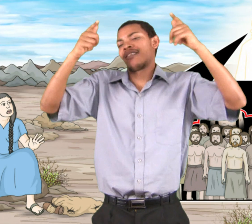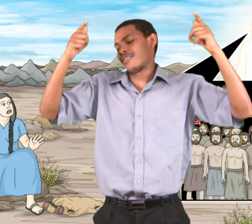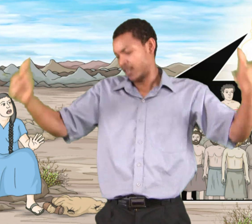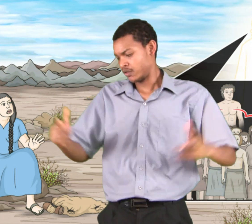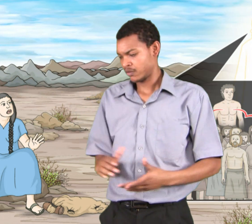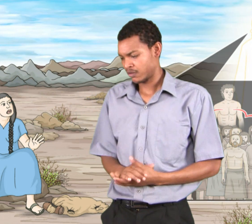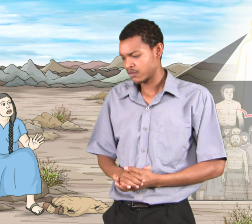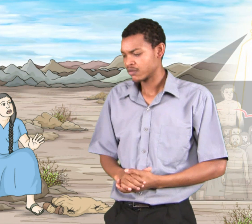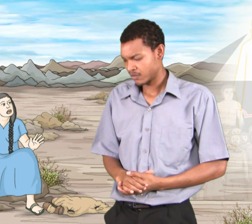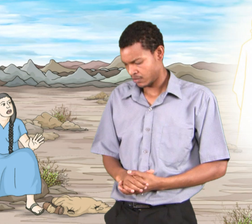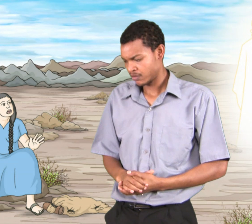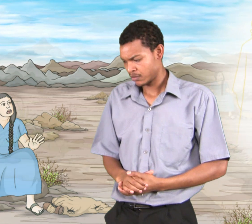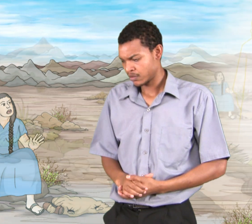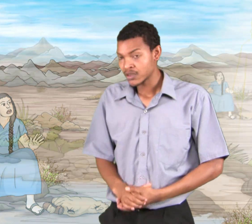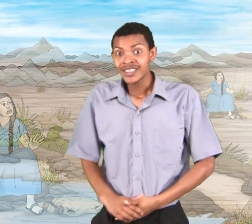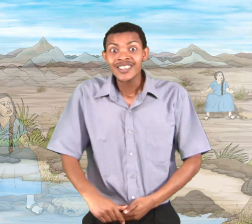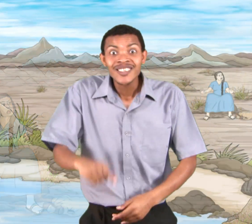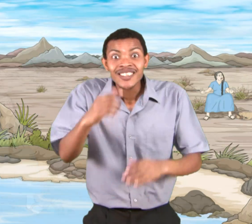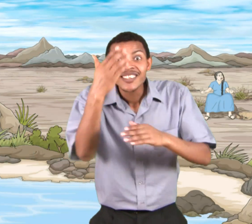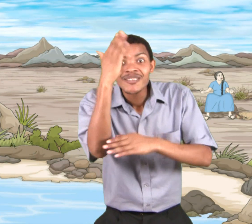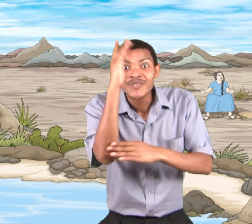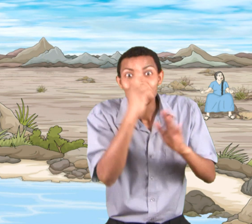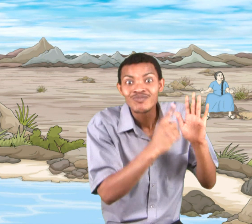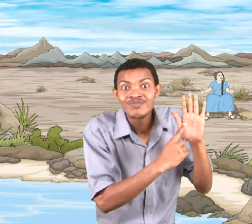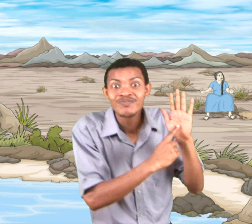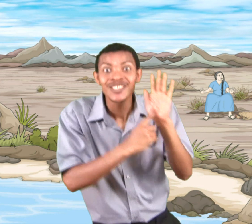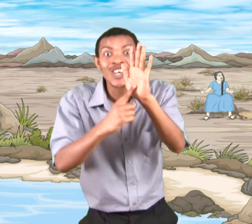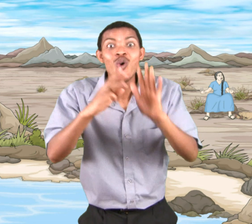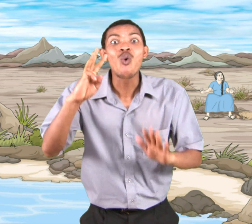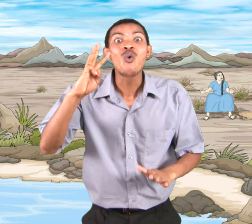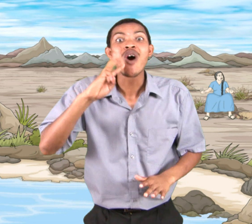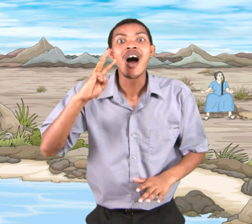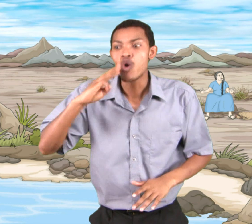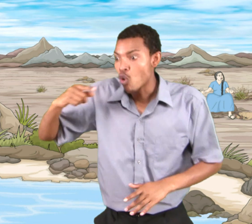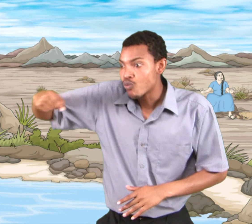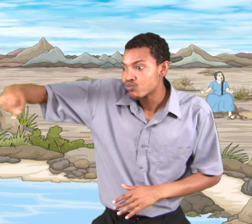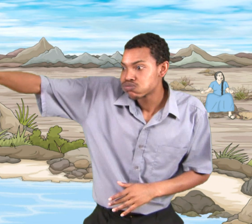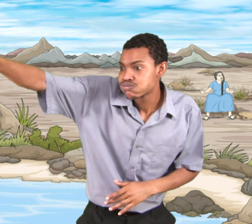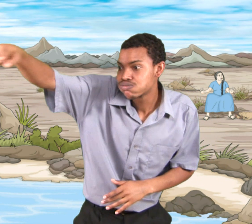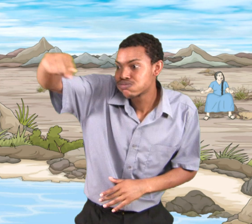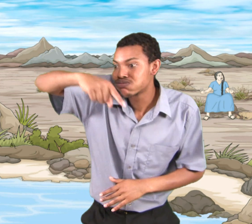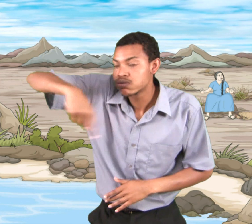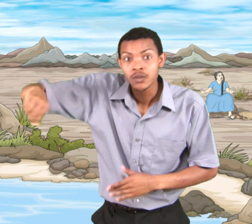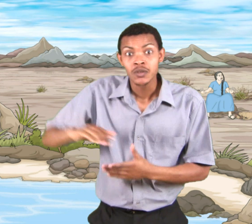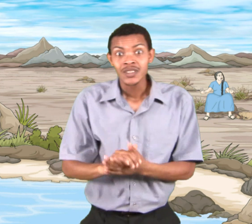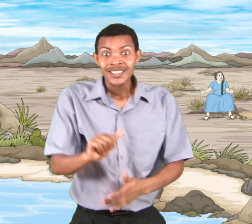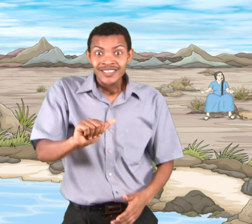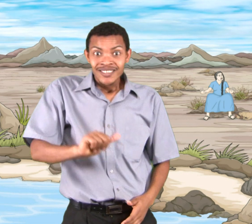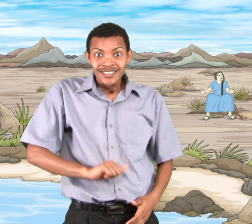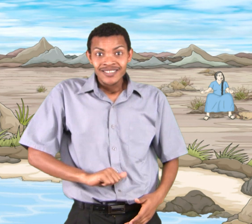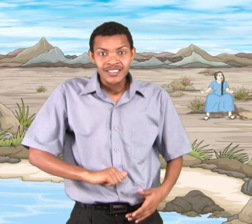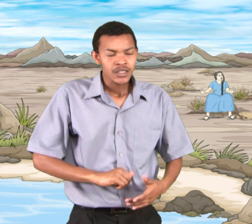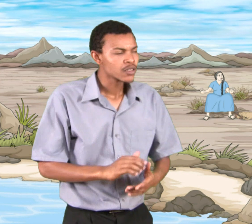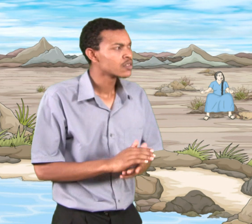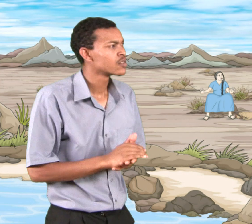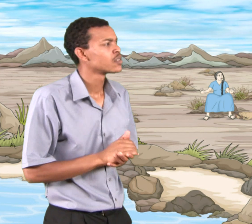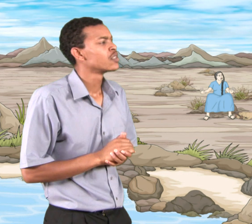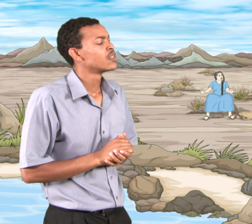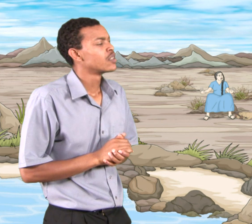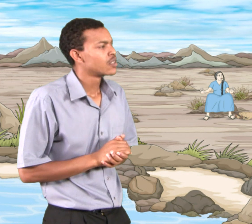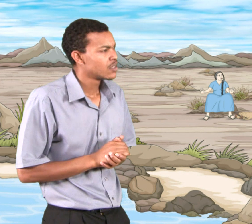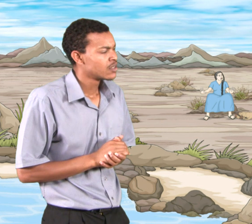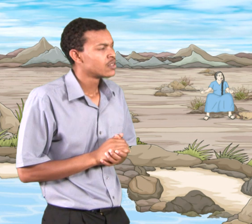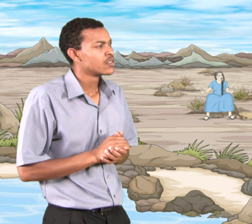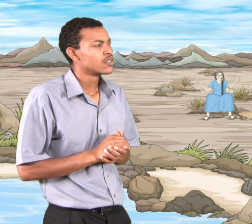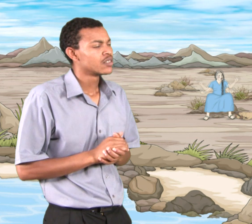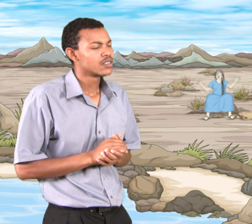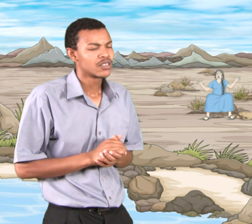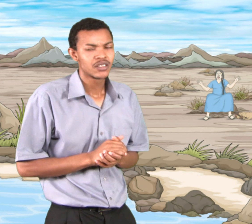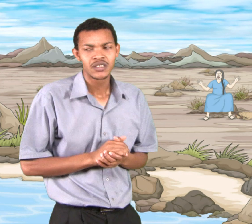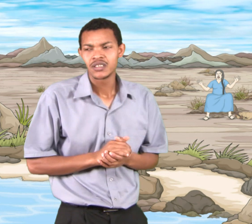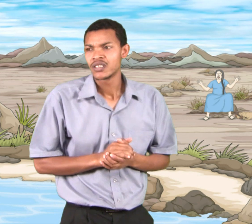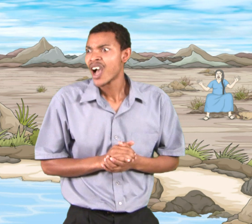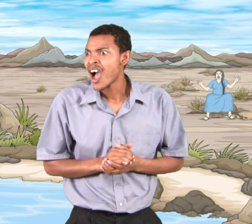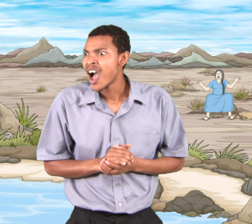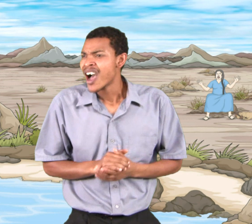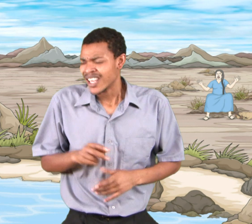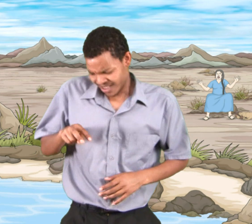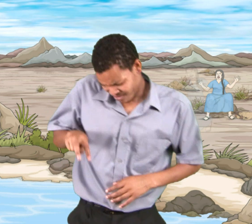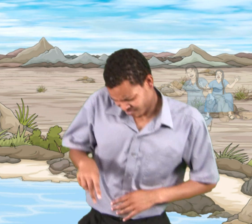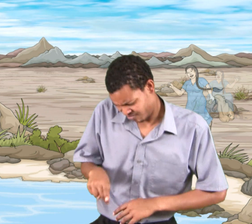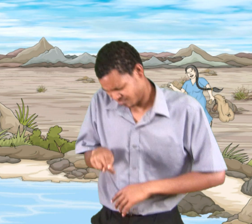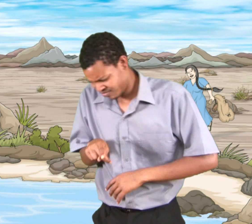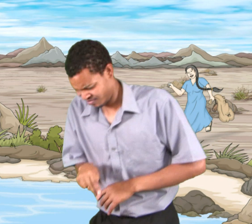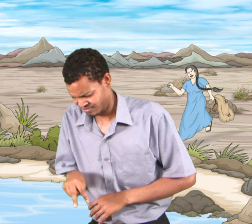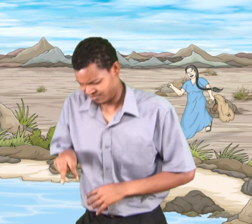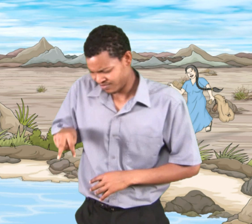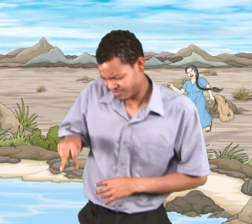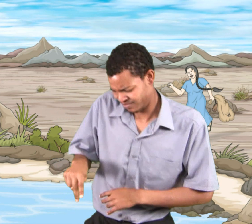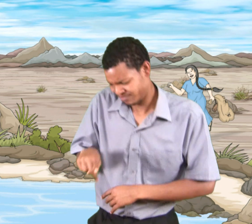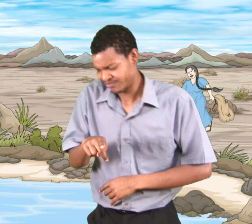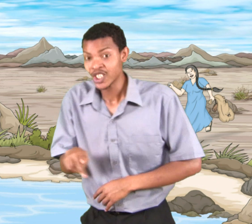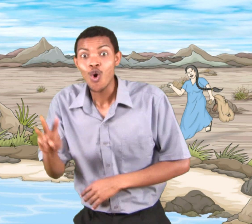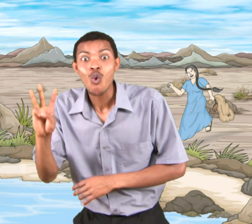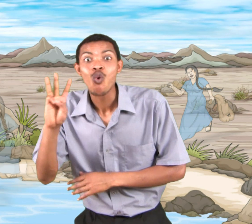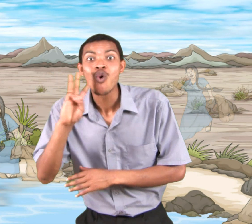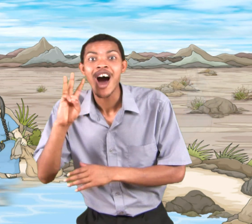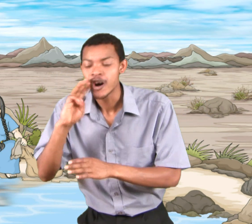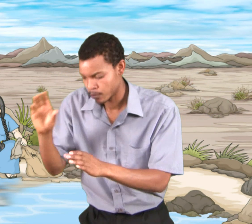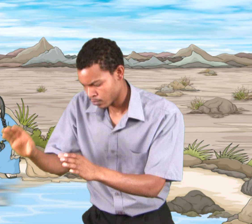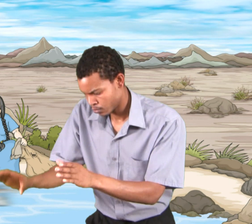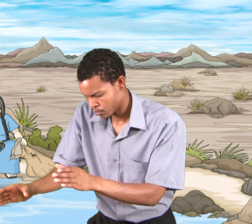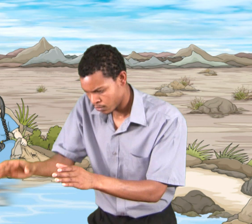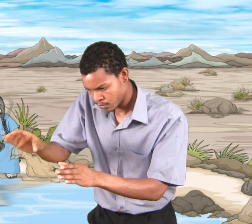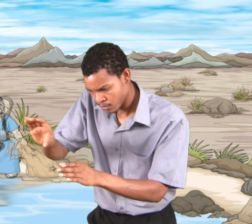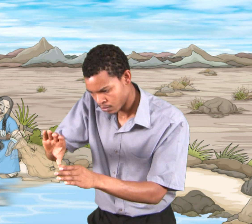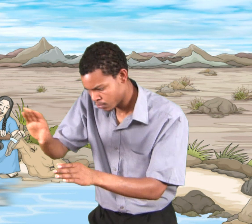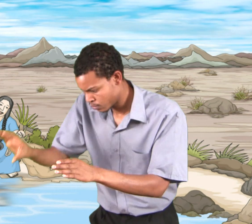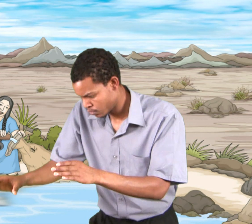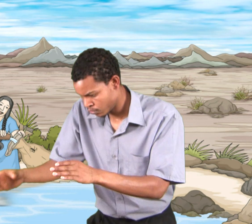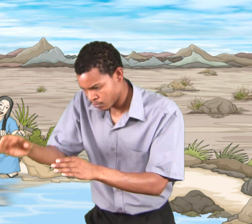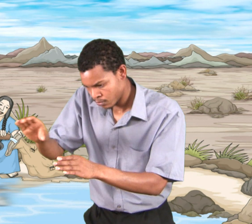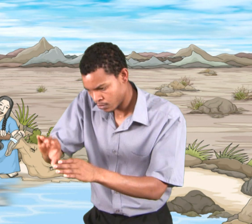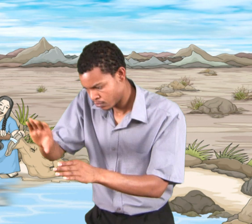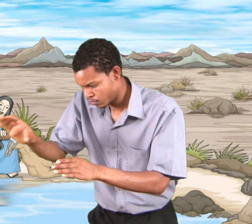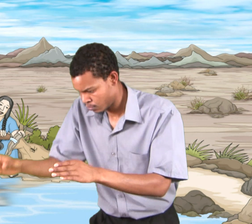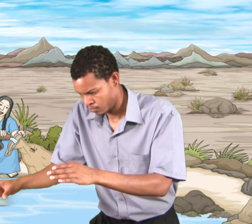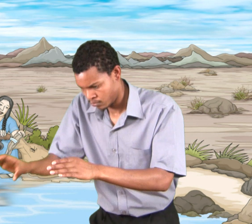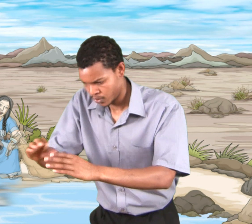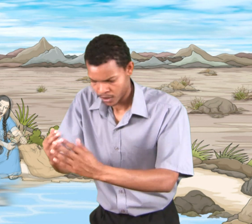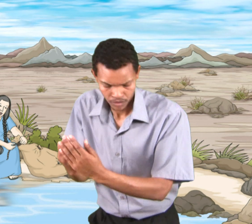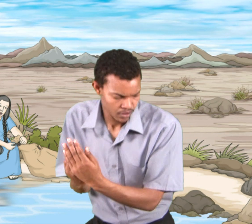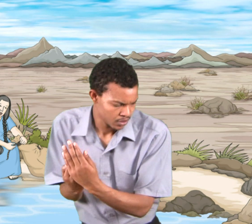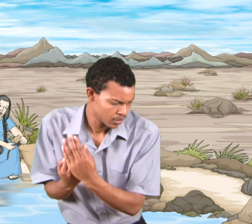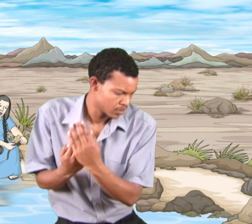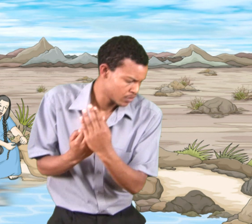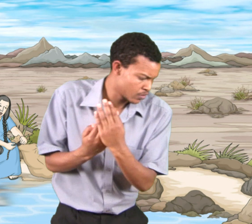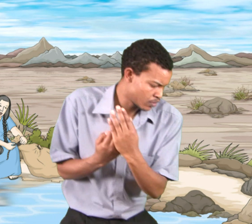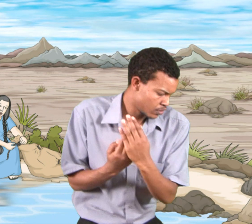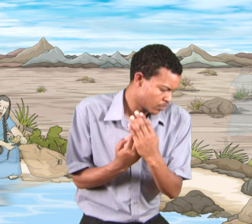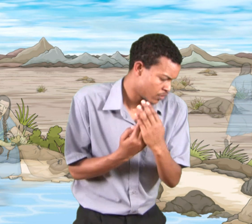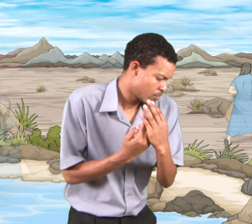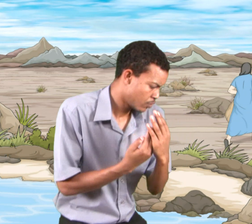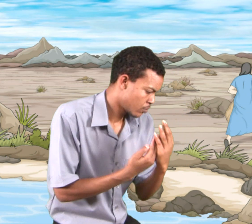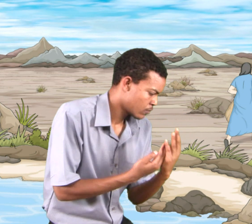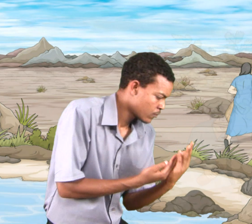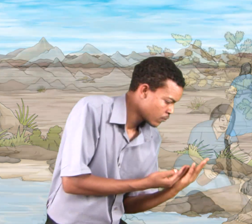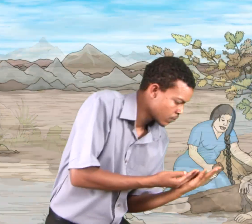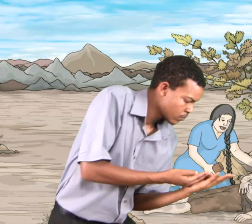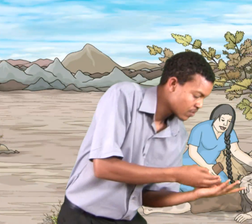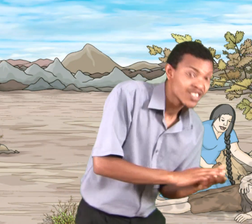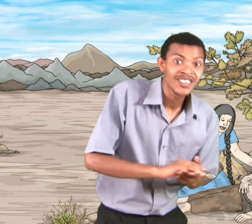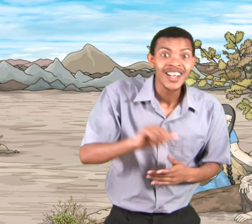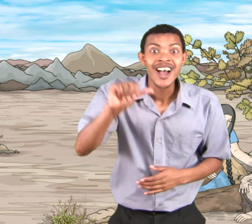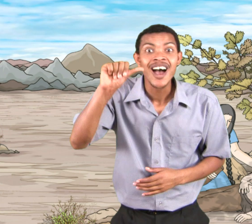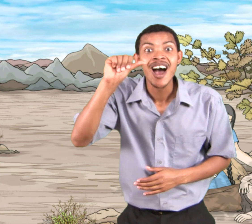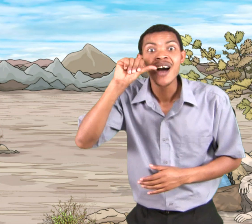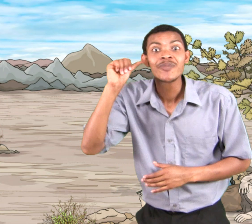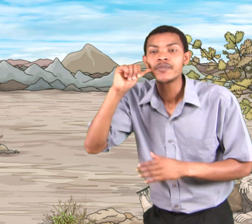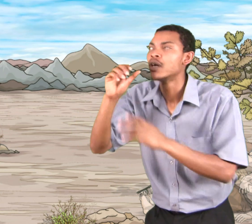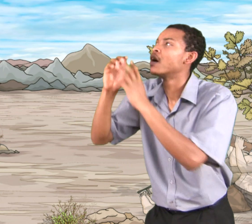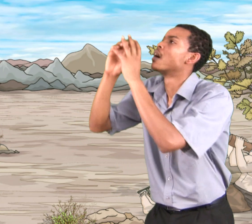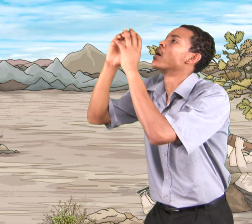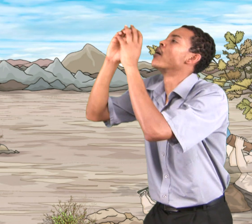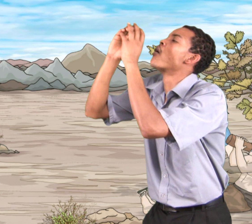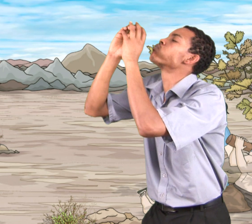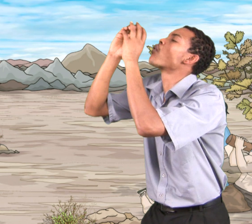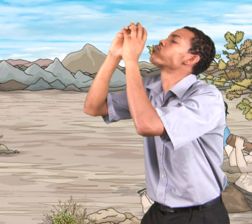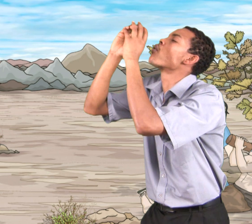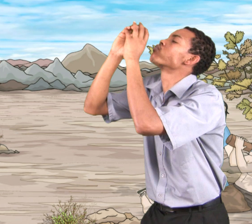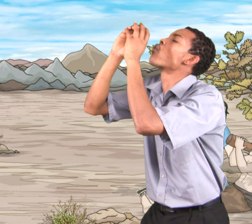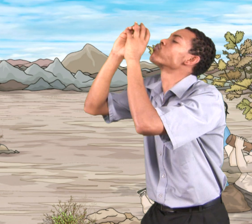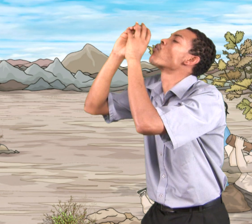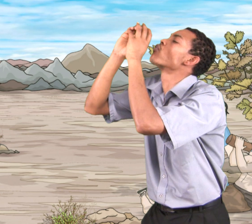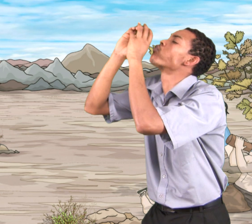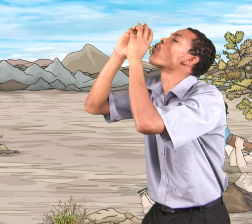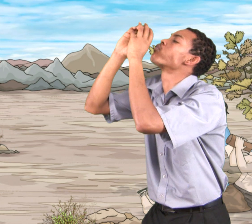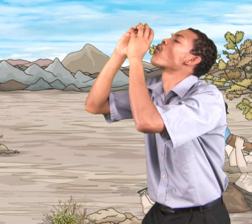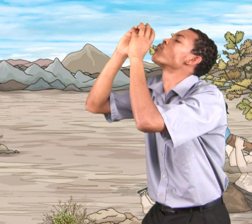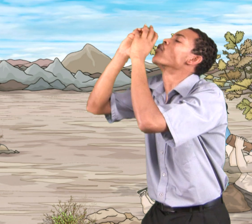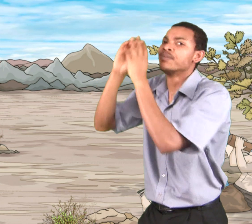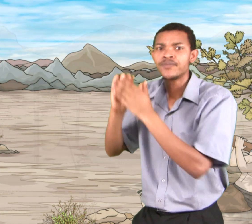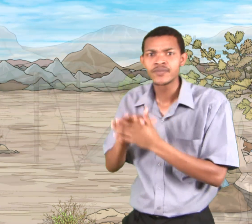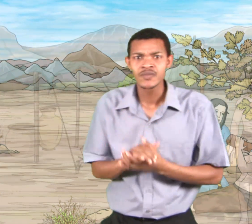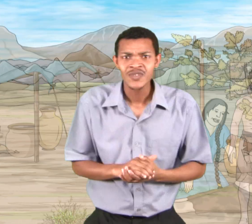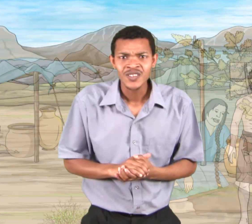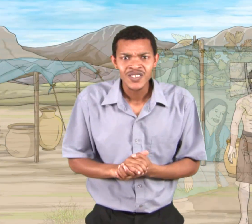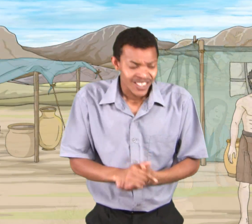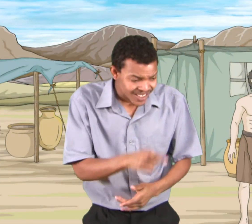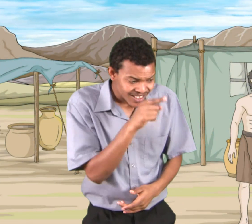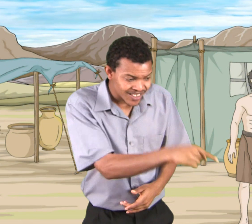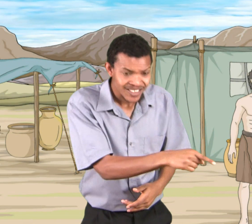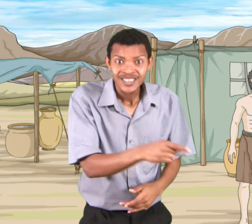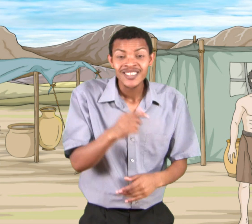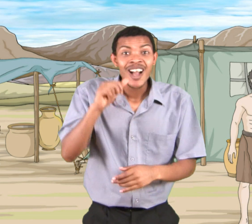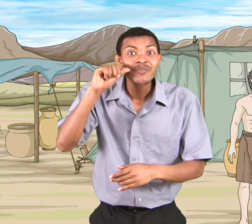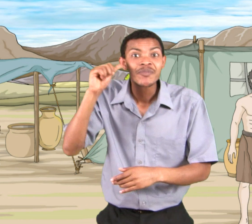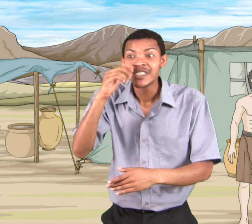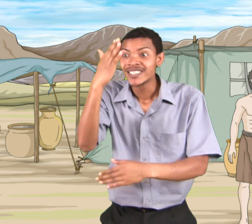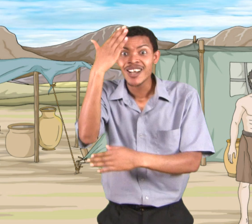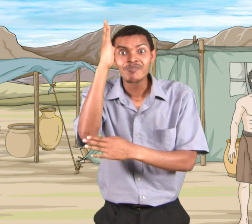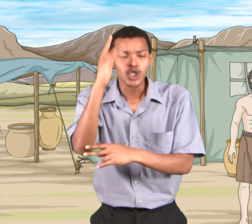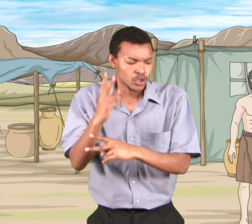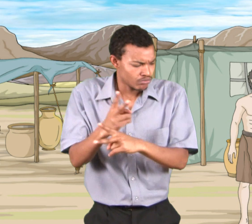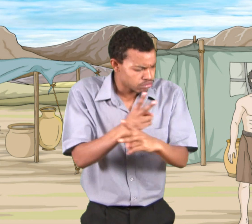Then God opened her eyes, and she saw a well of water. So she went and filled the skin with water and gave the boy a drink.